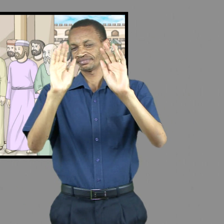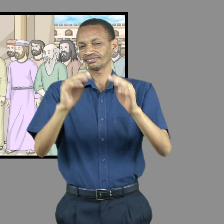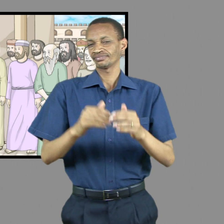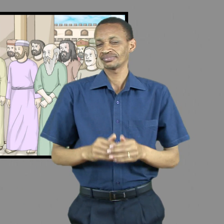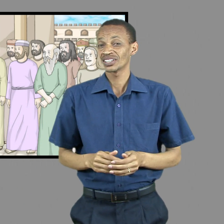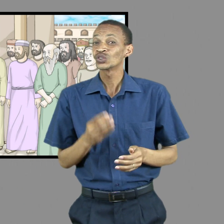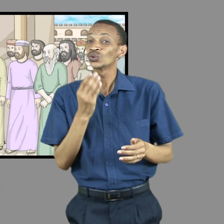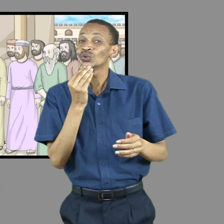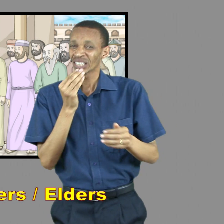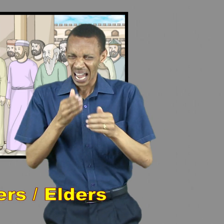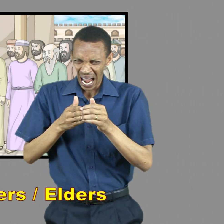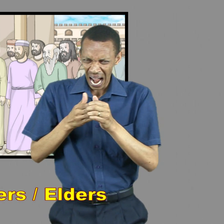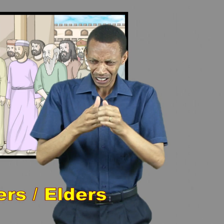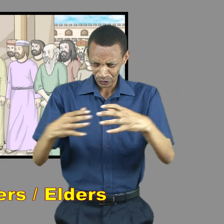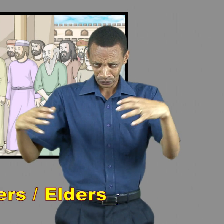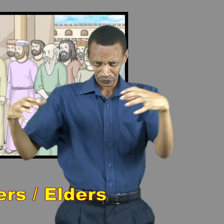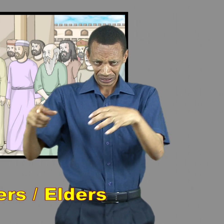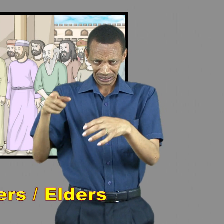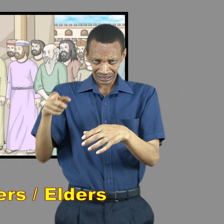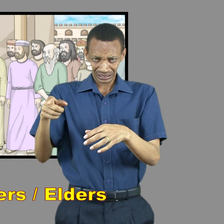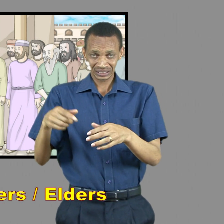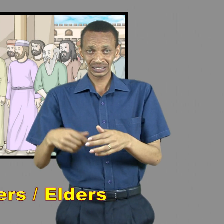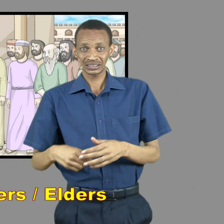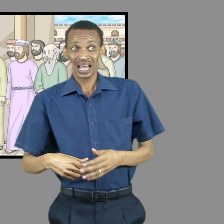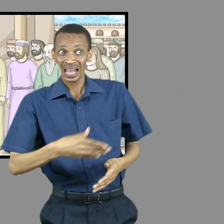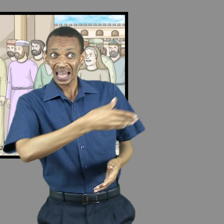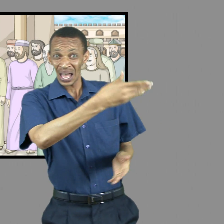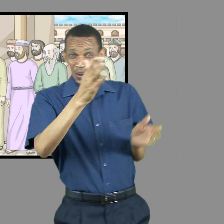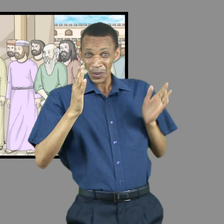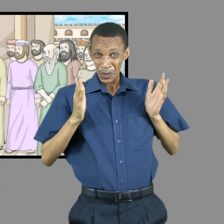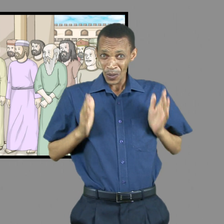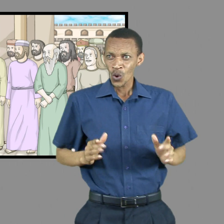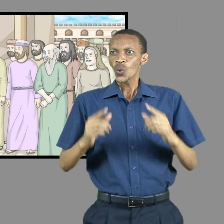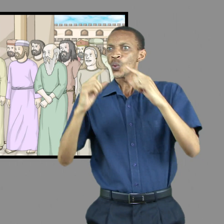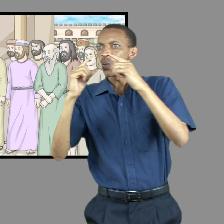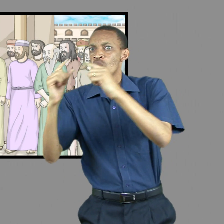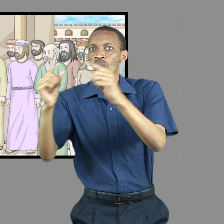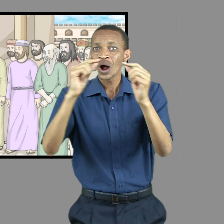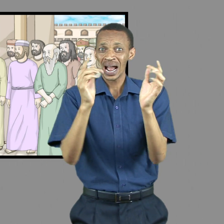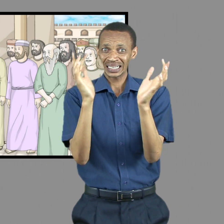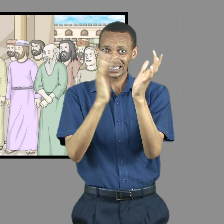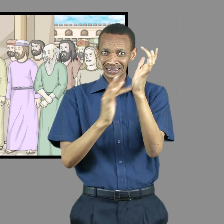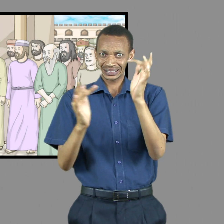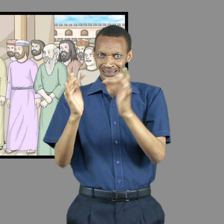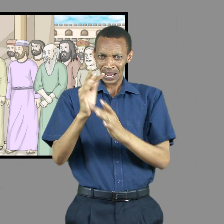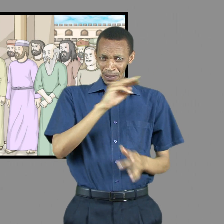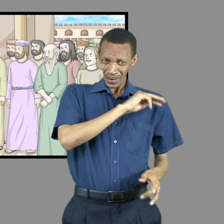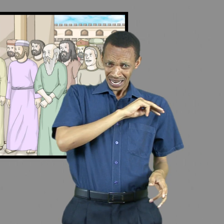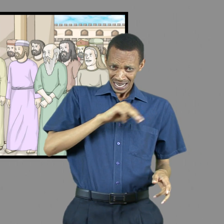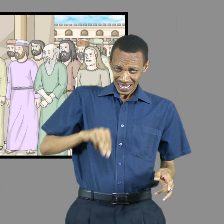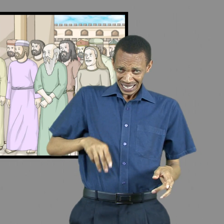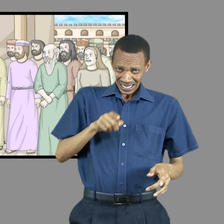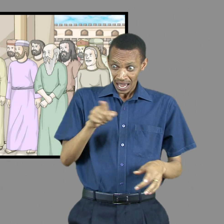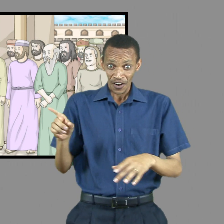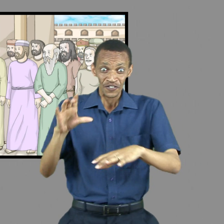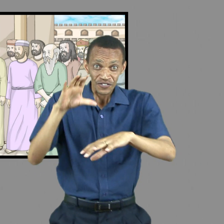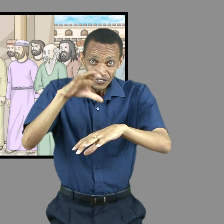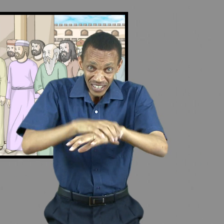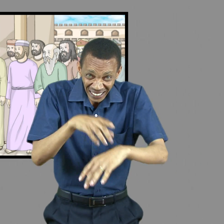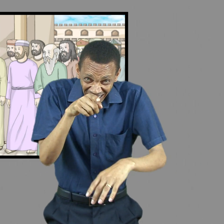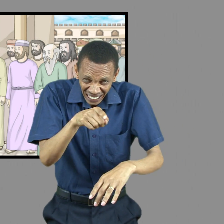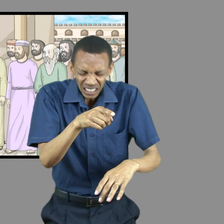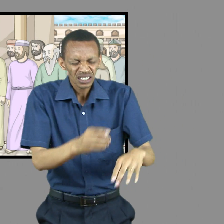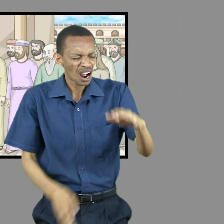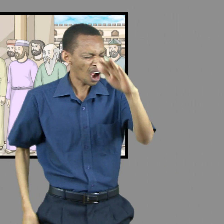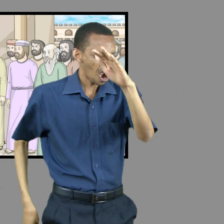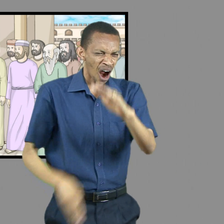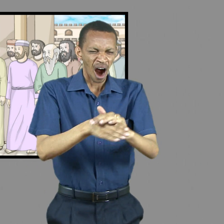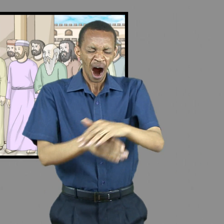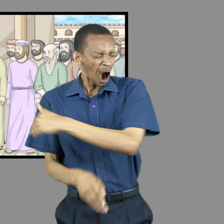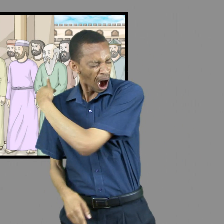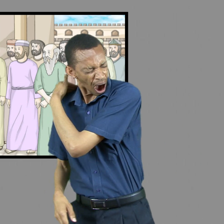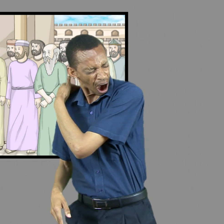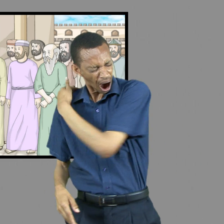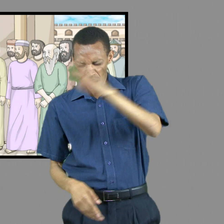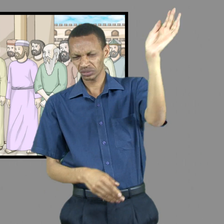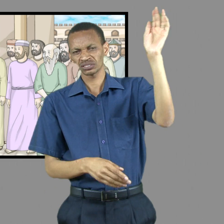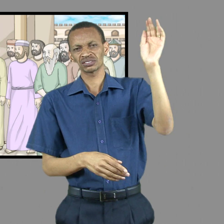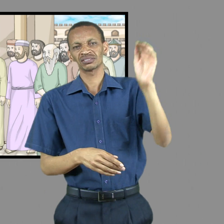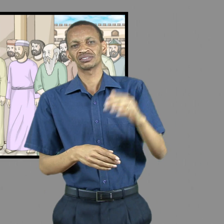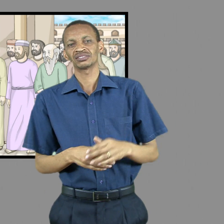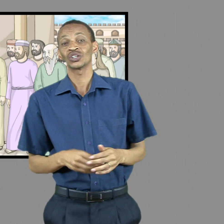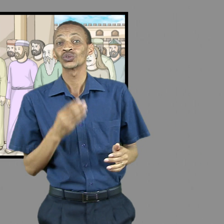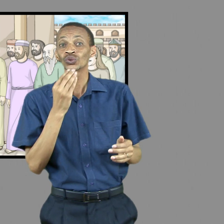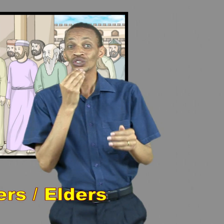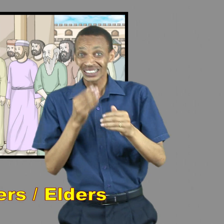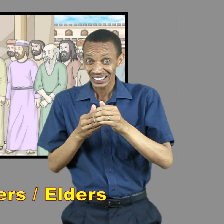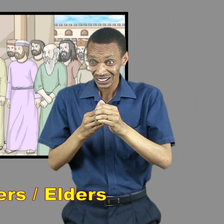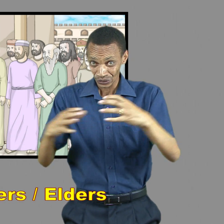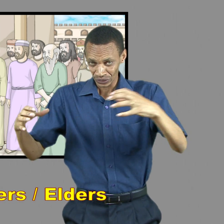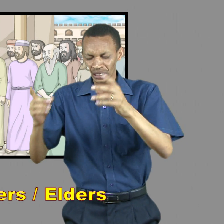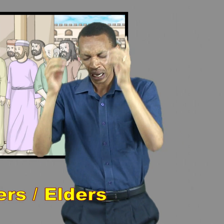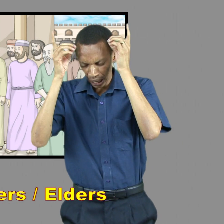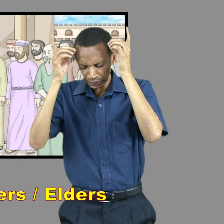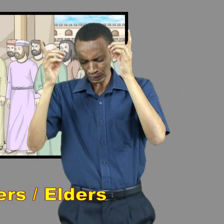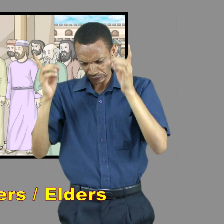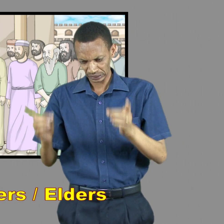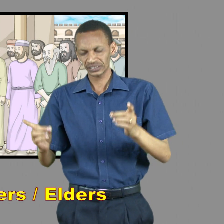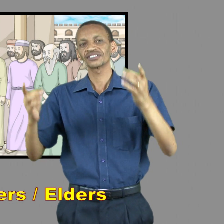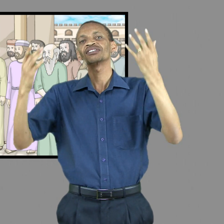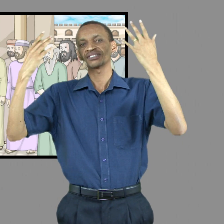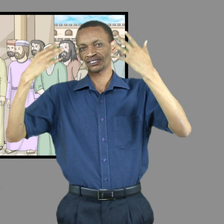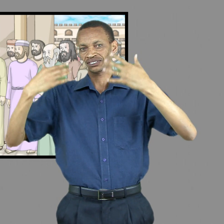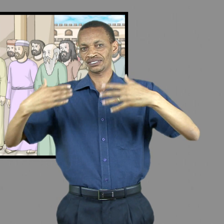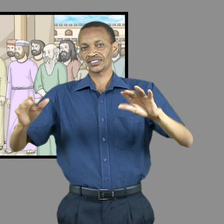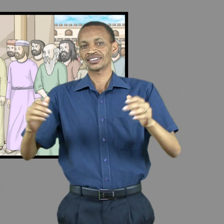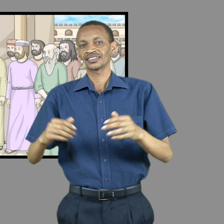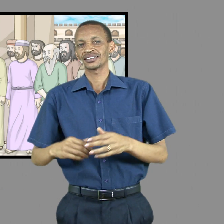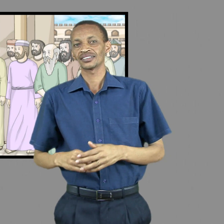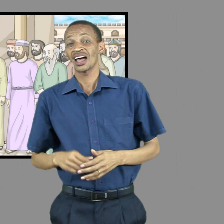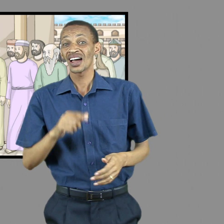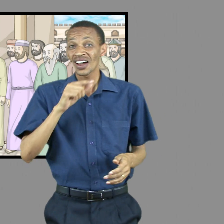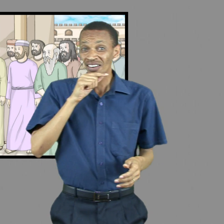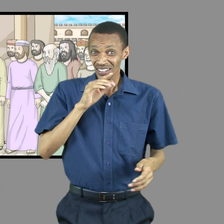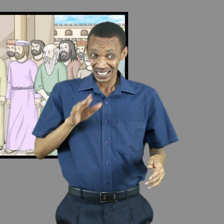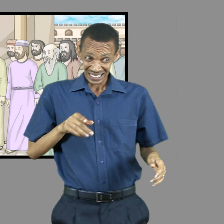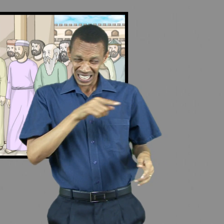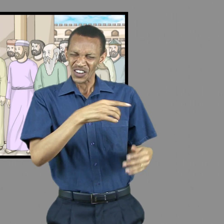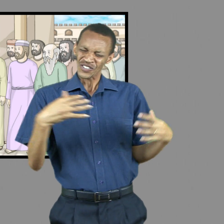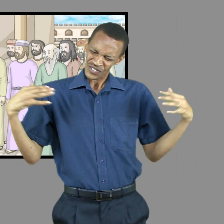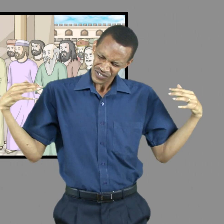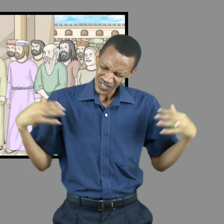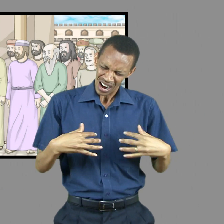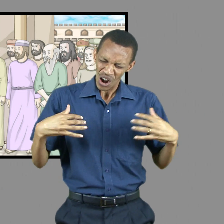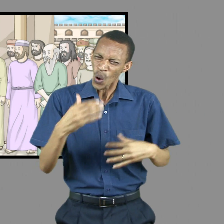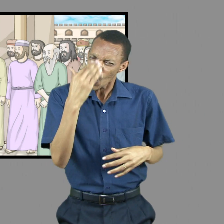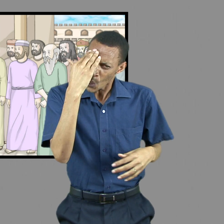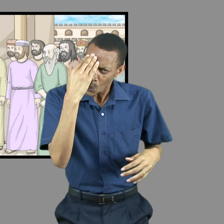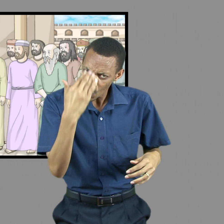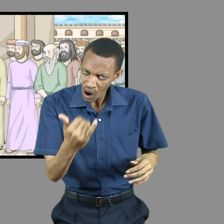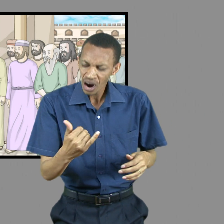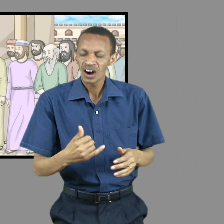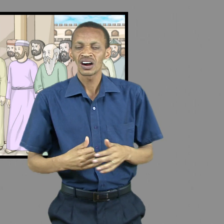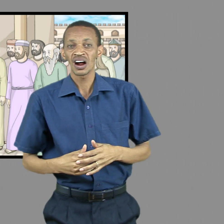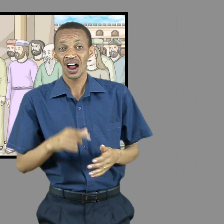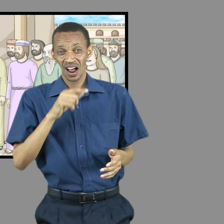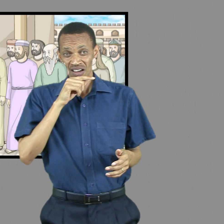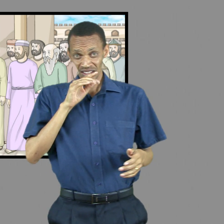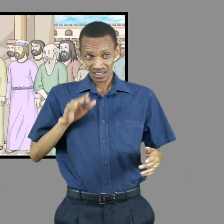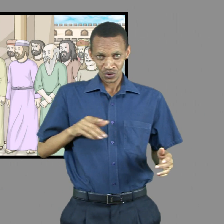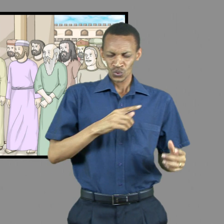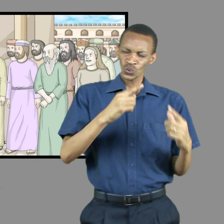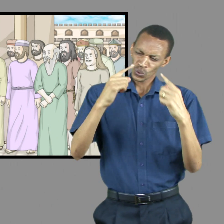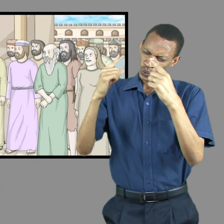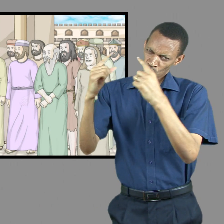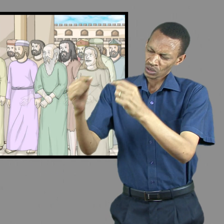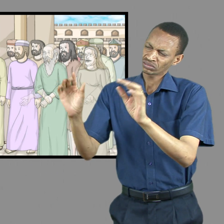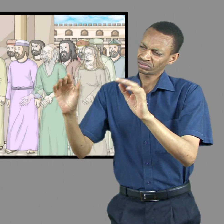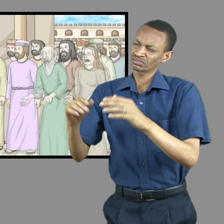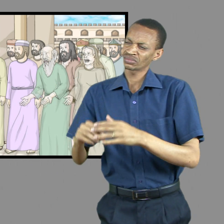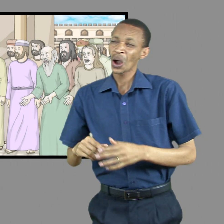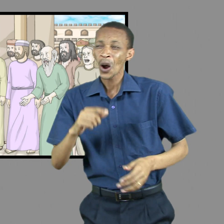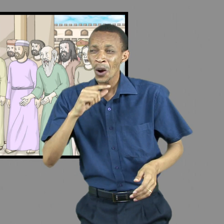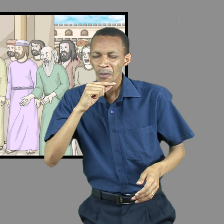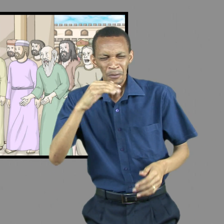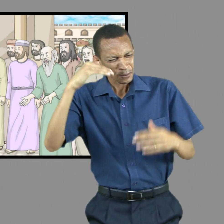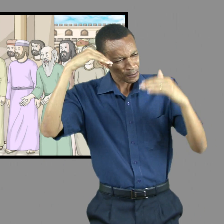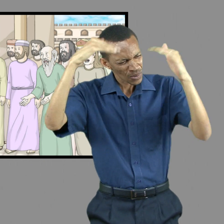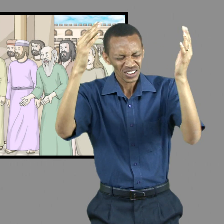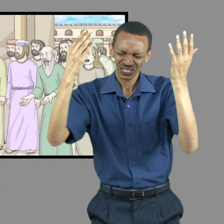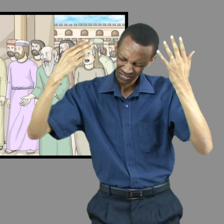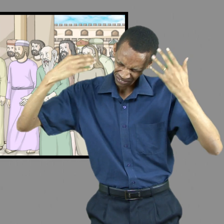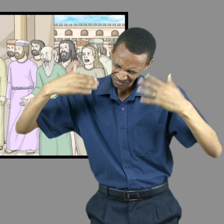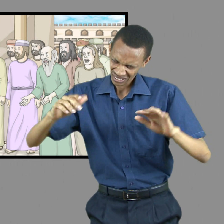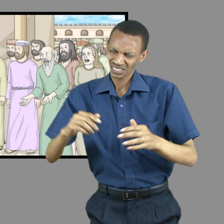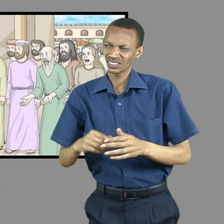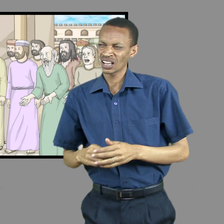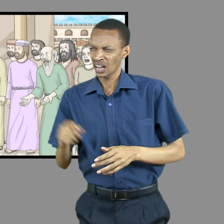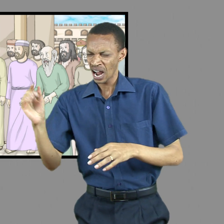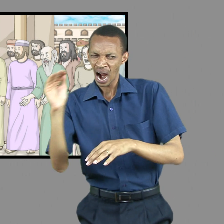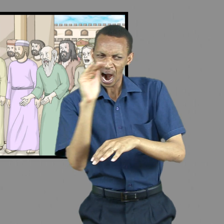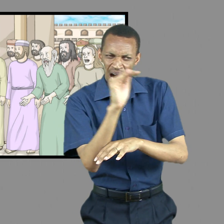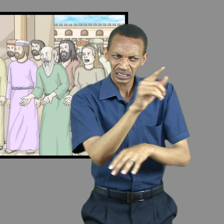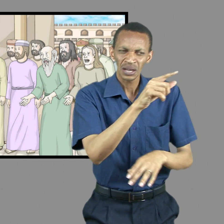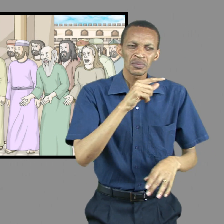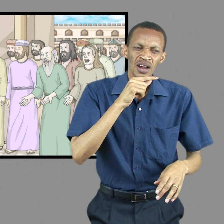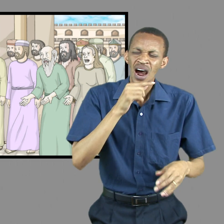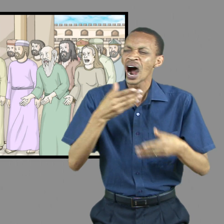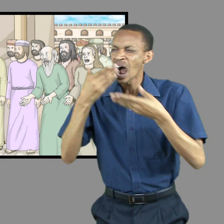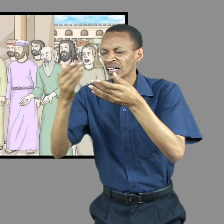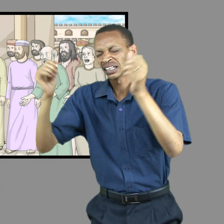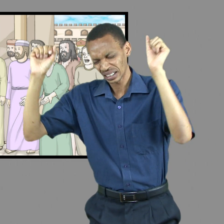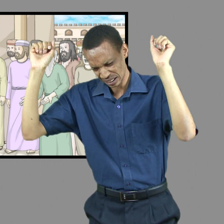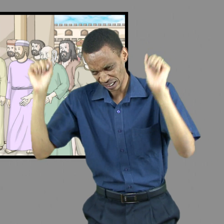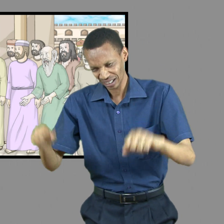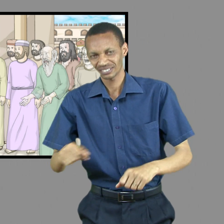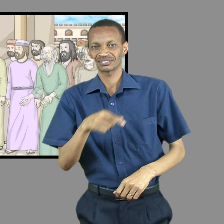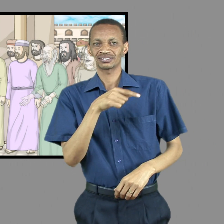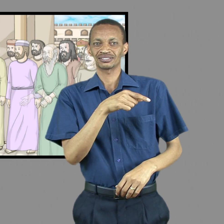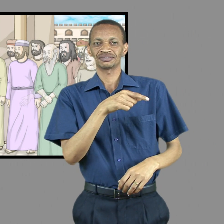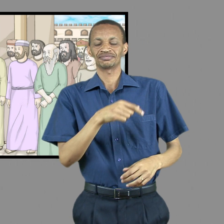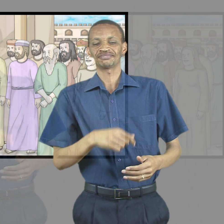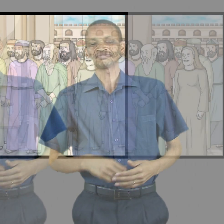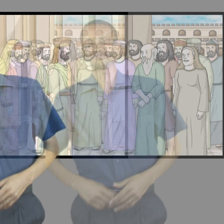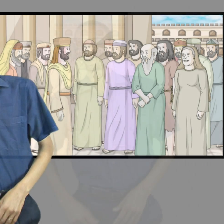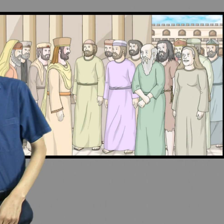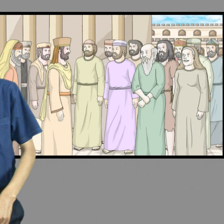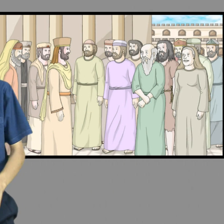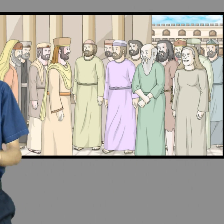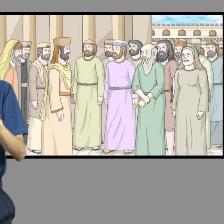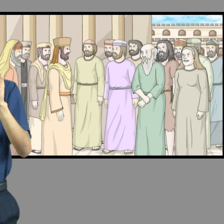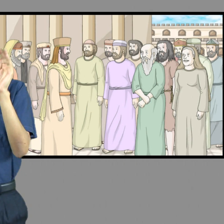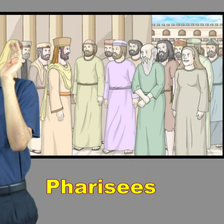For the Jews had already determined that anyone who confessed Jesus as the Christ would be put out of the synagogue.